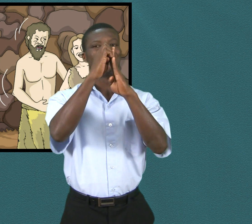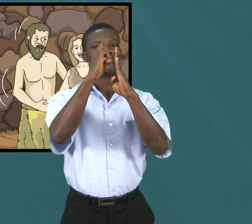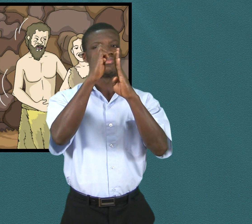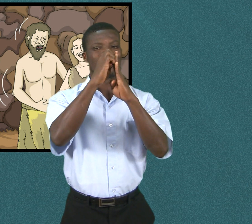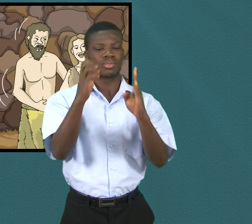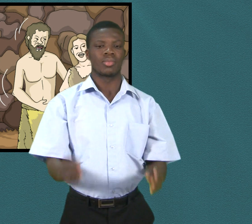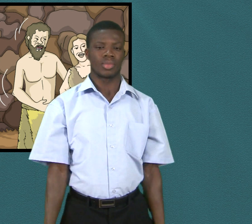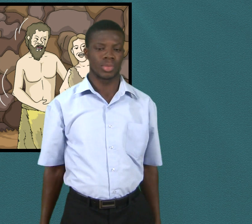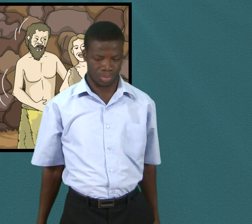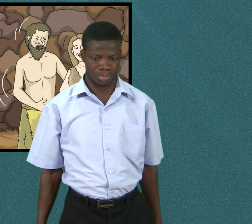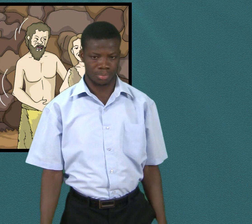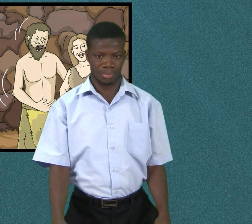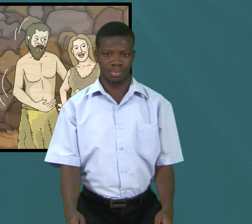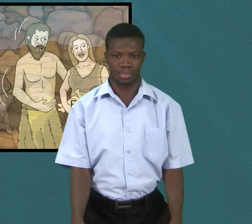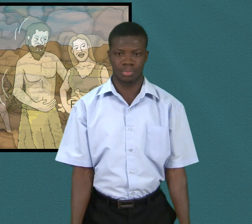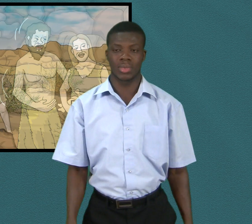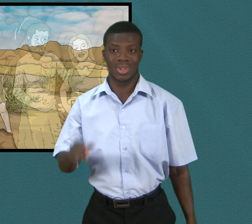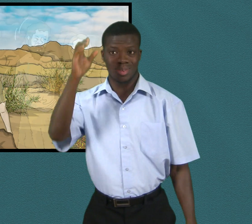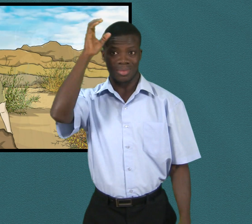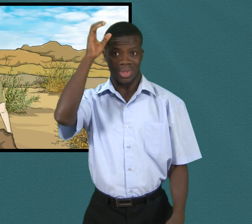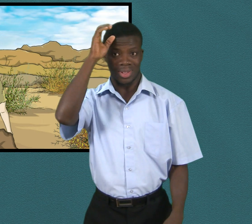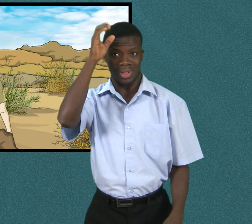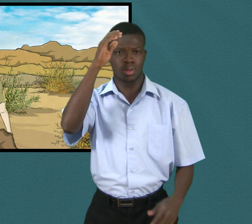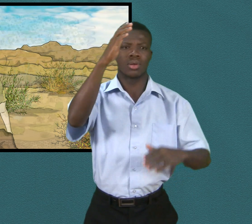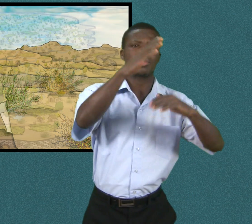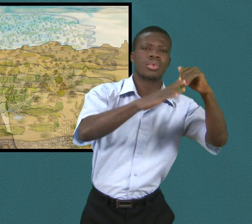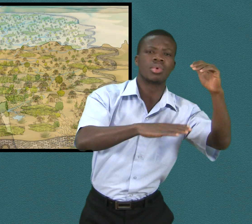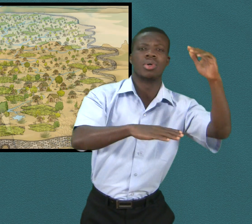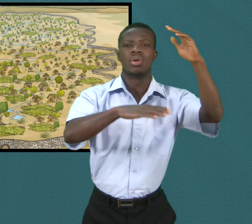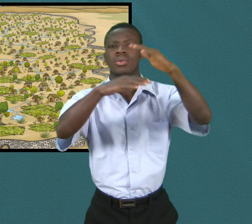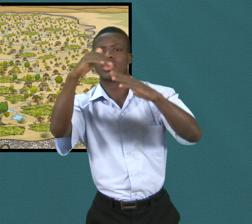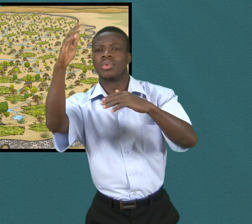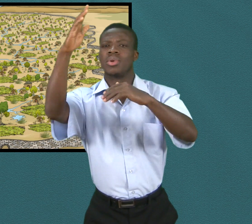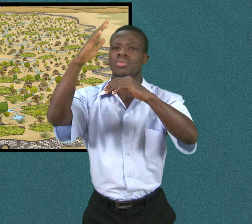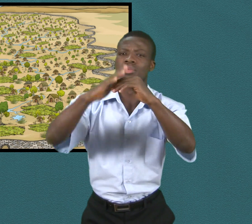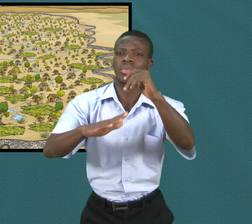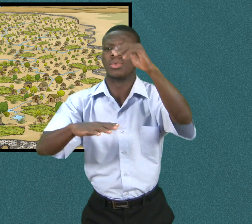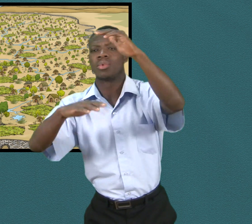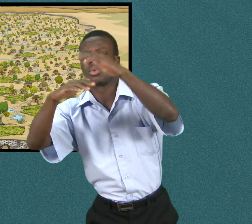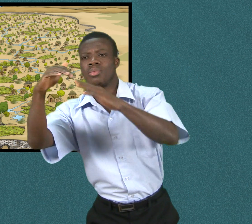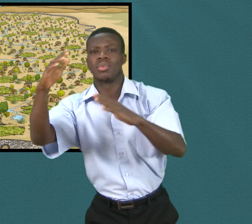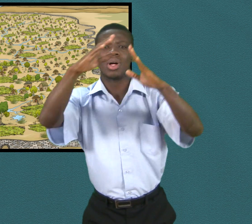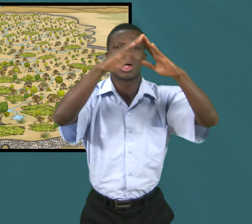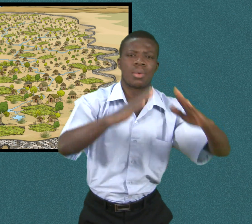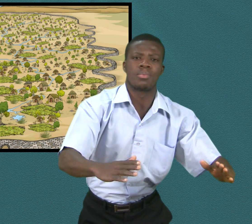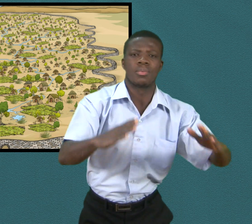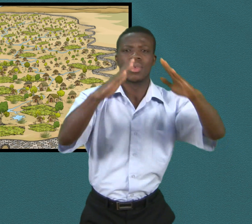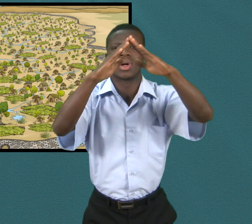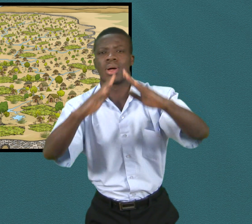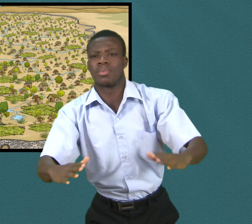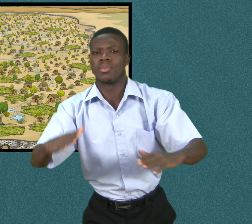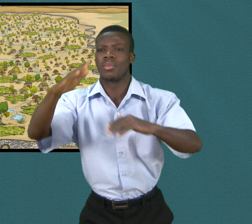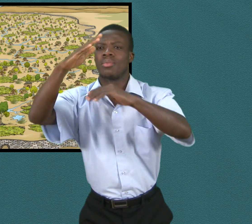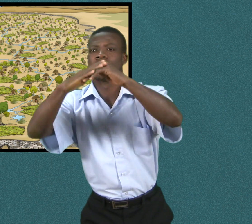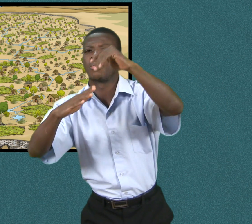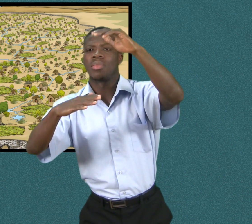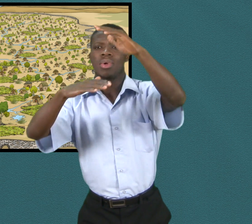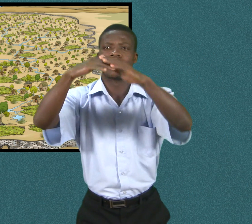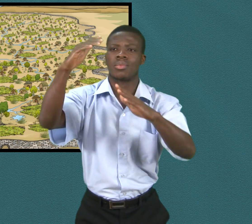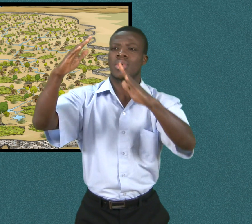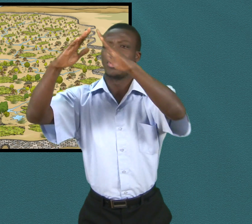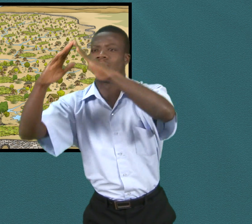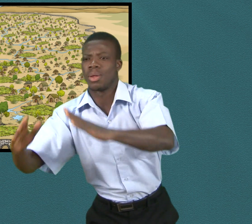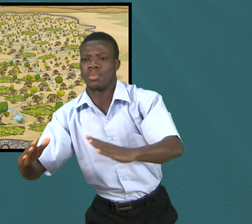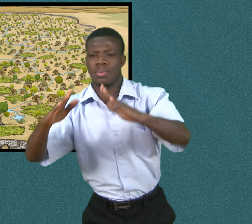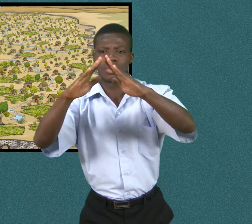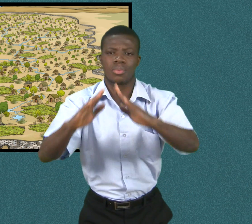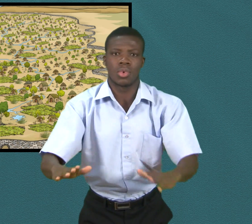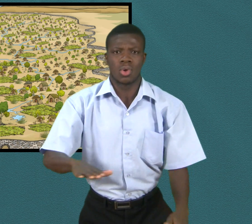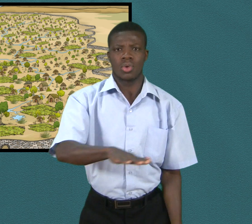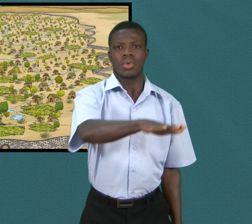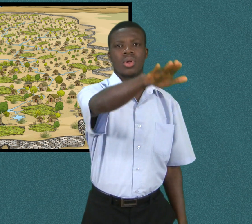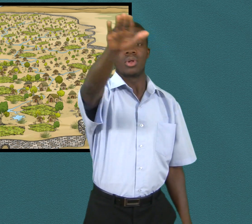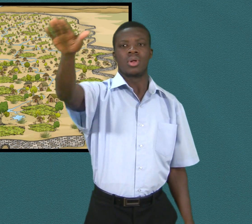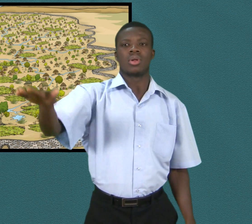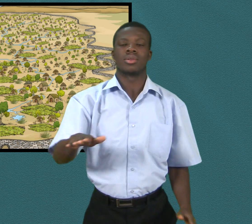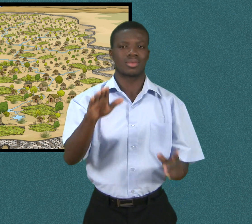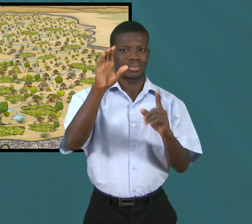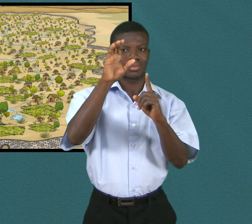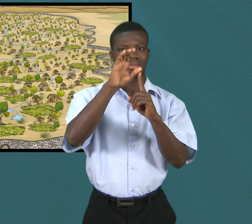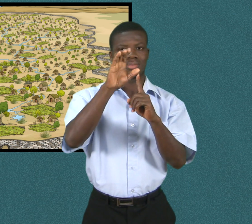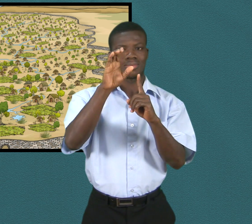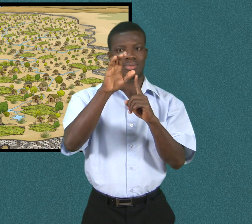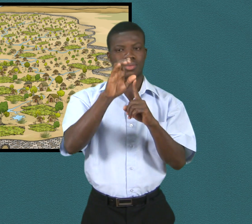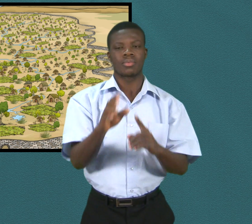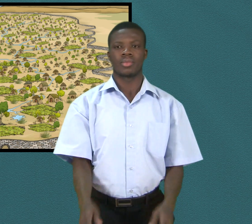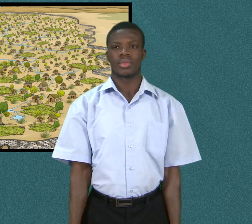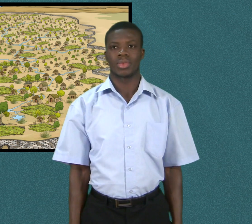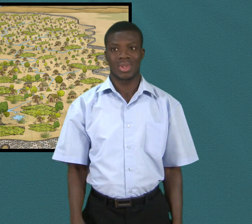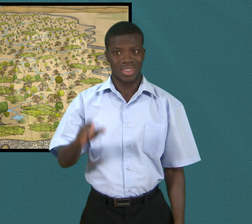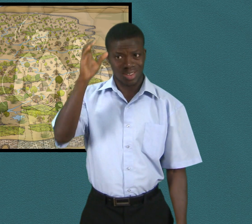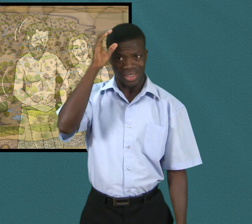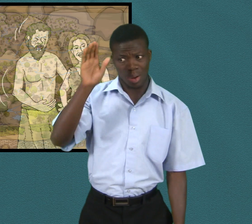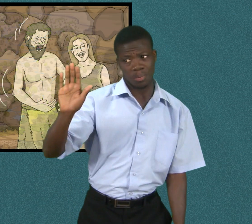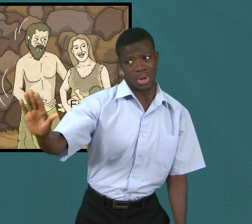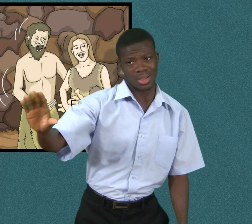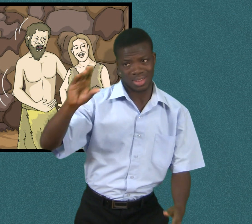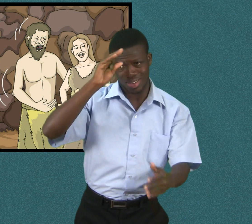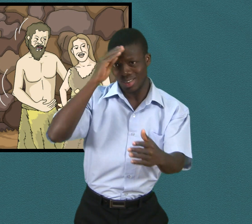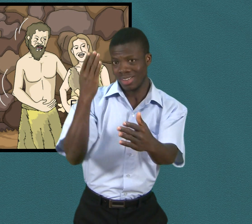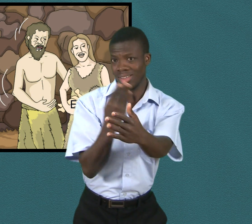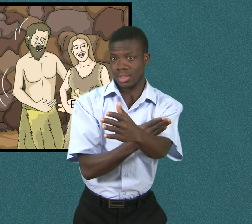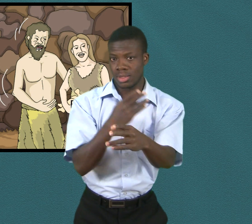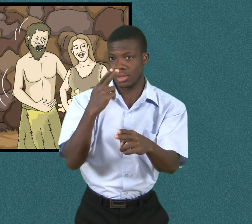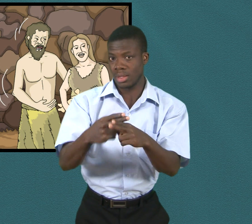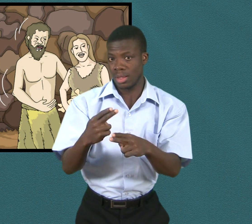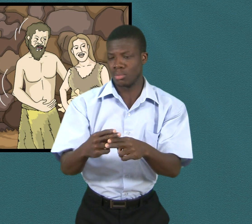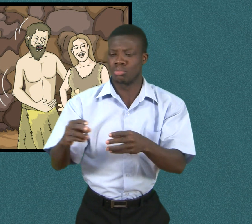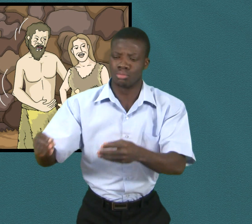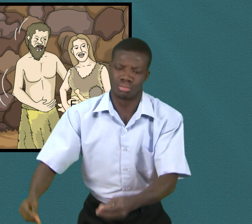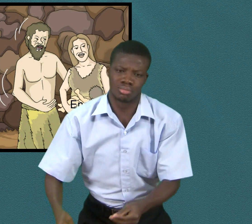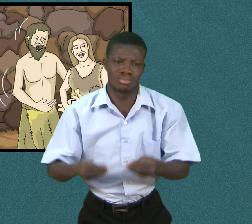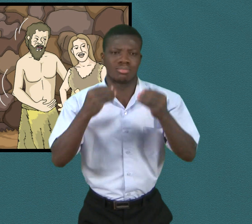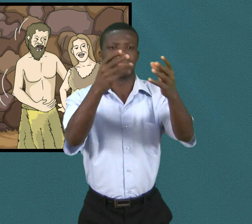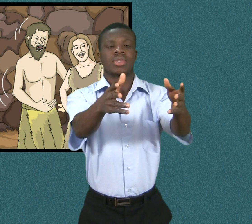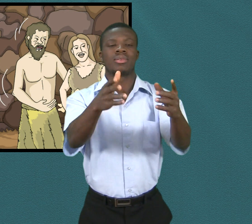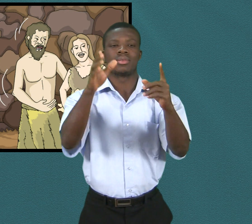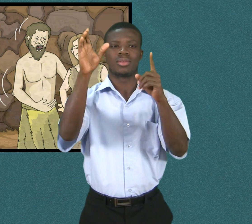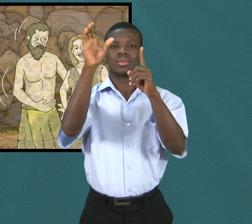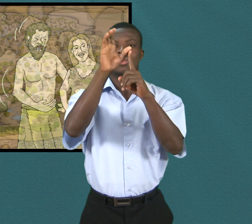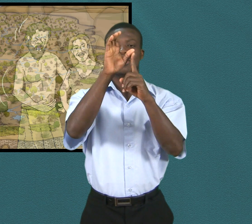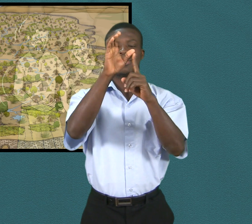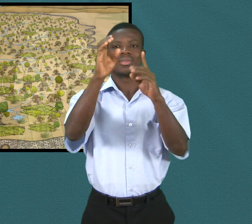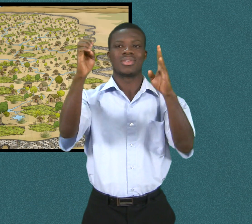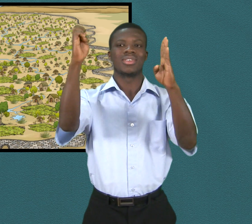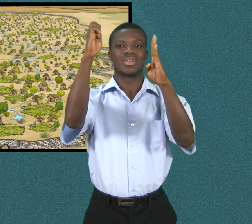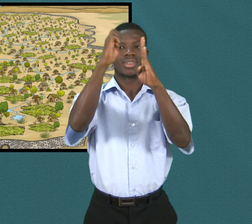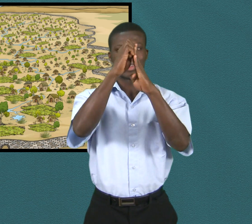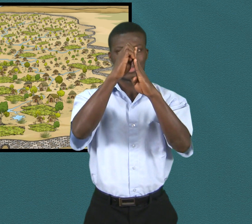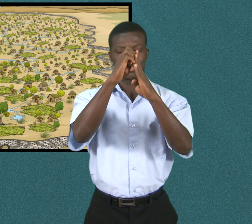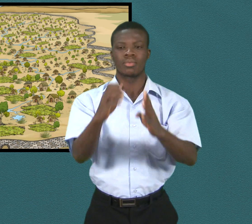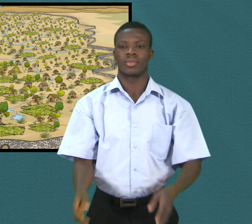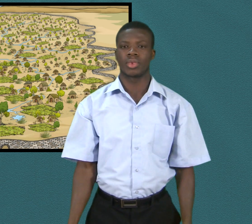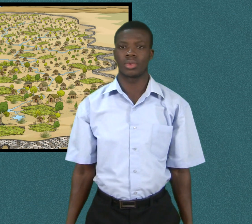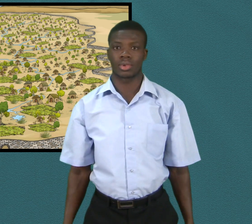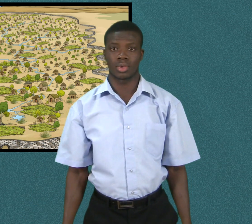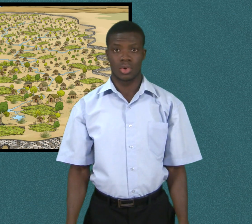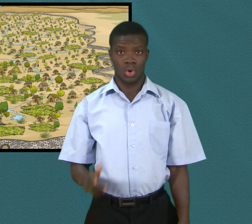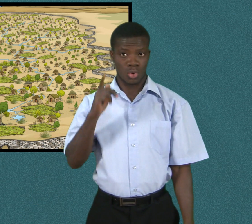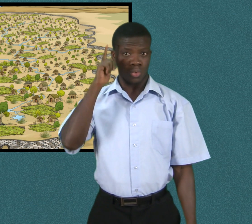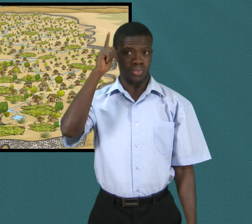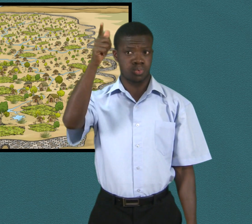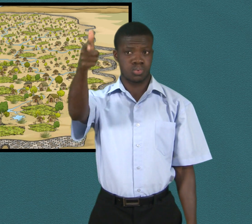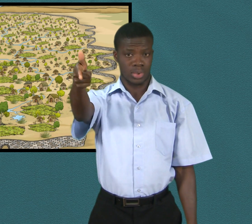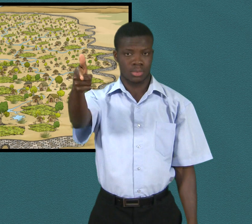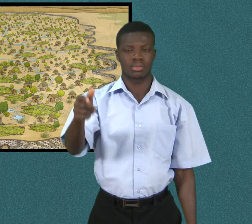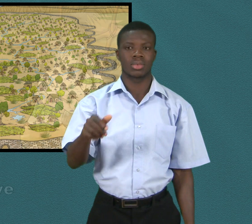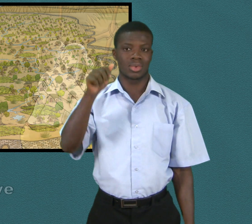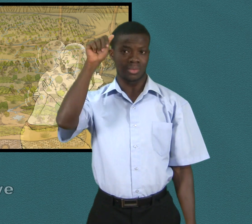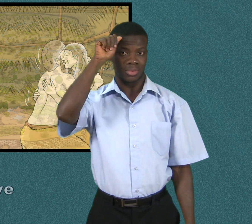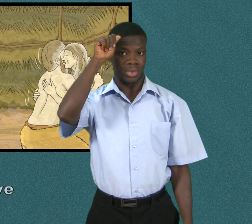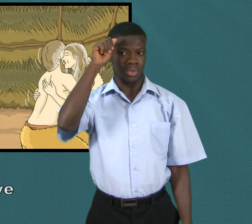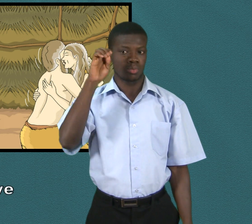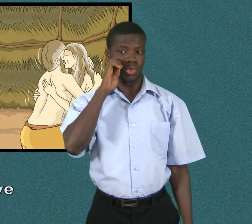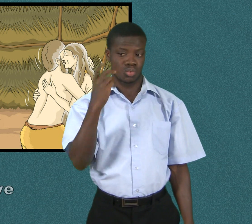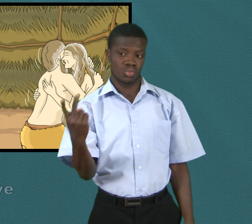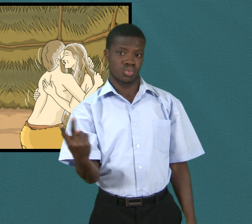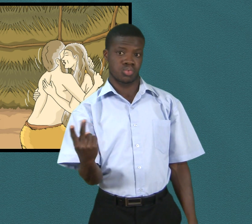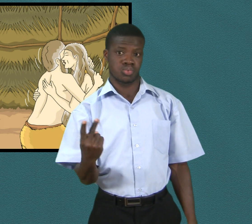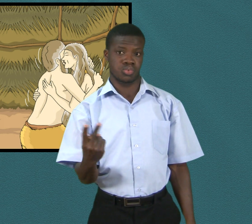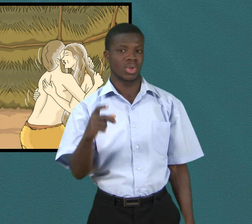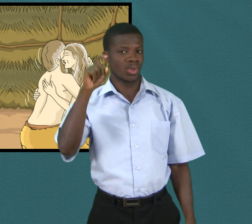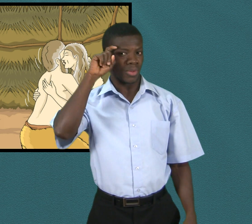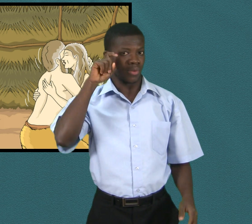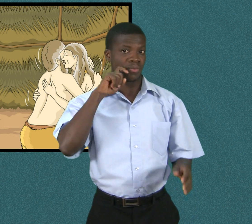Then Cain built a city and named it after his son Enoch.